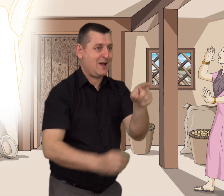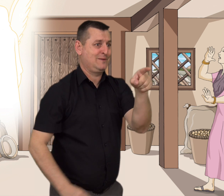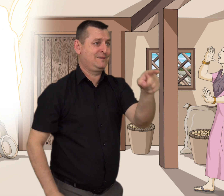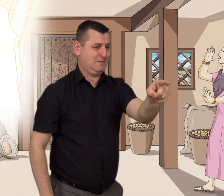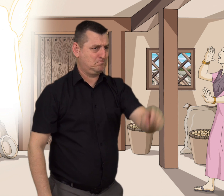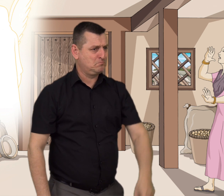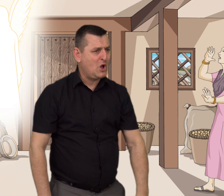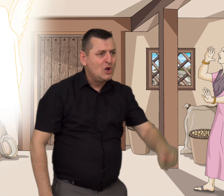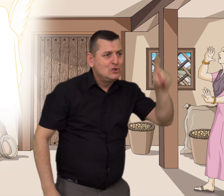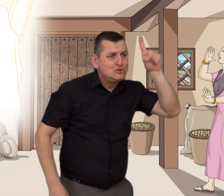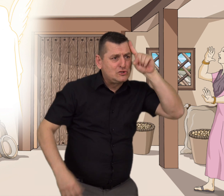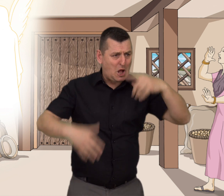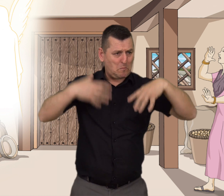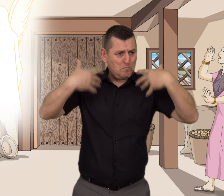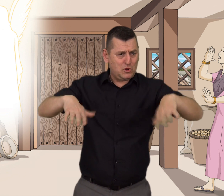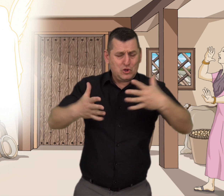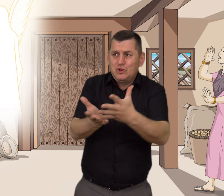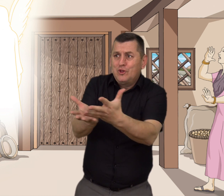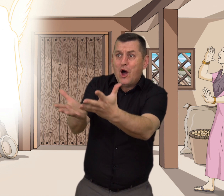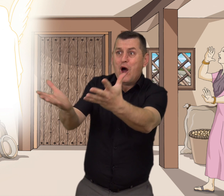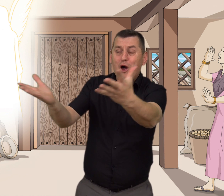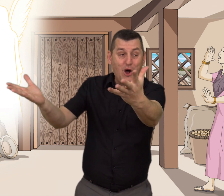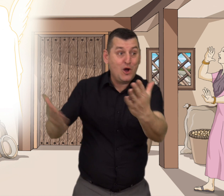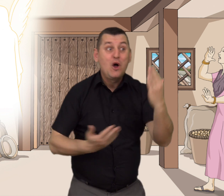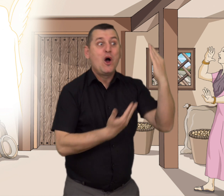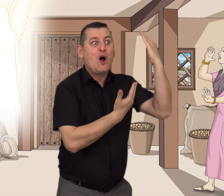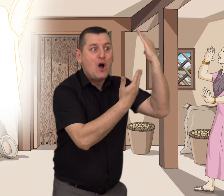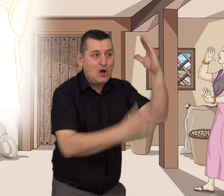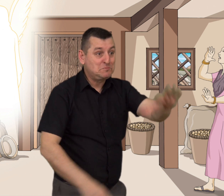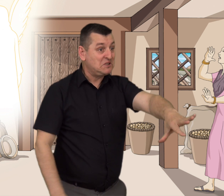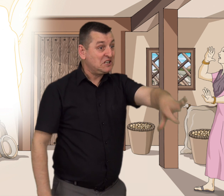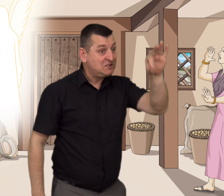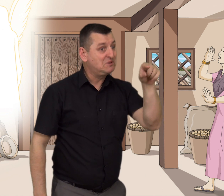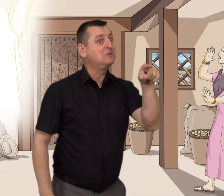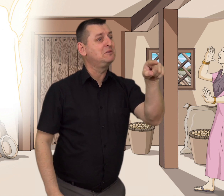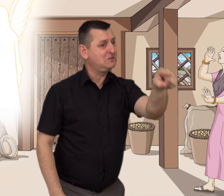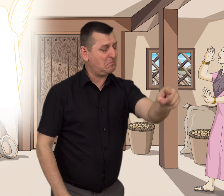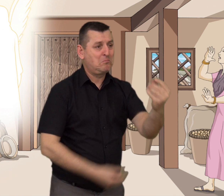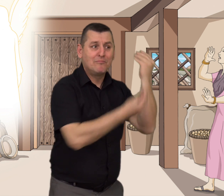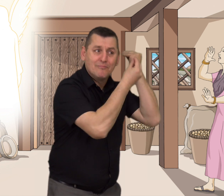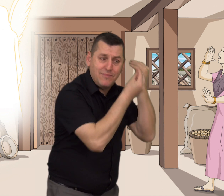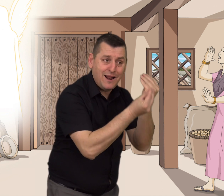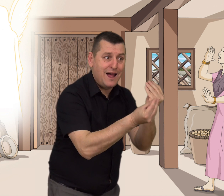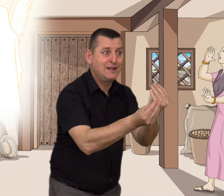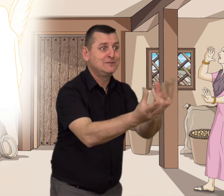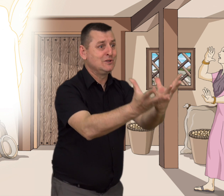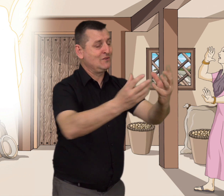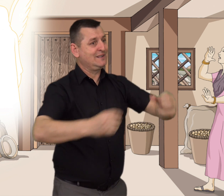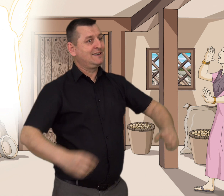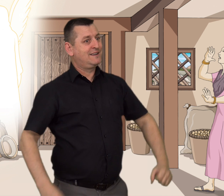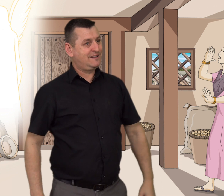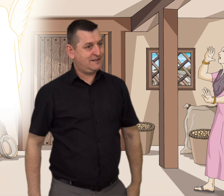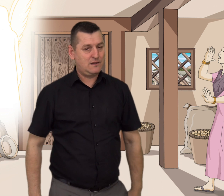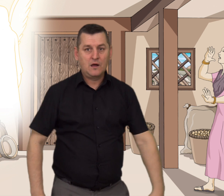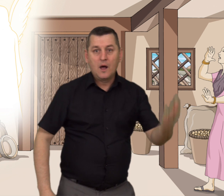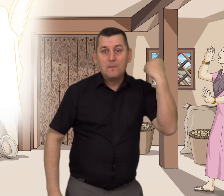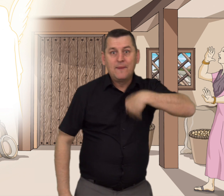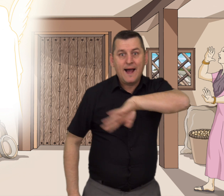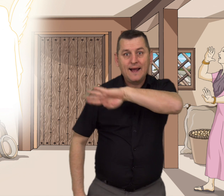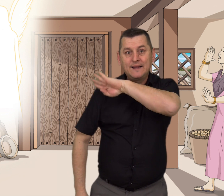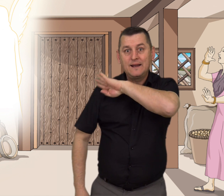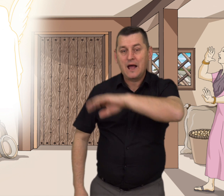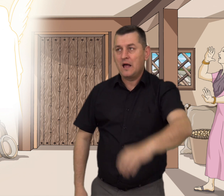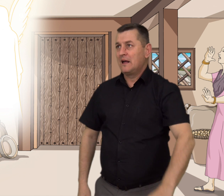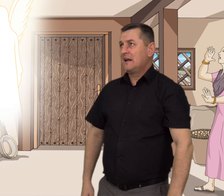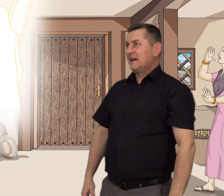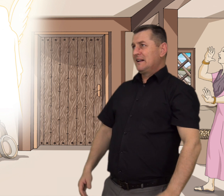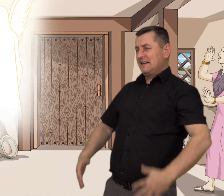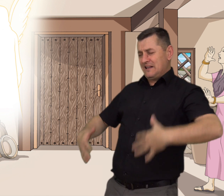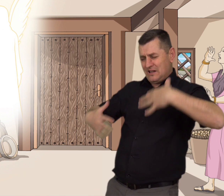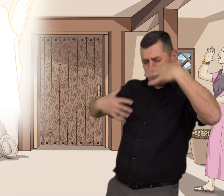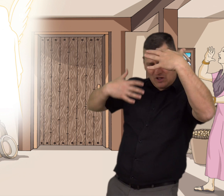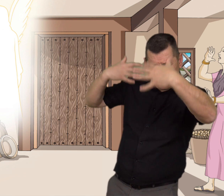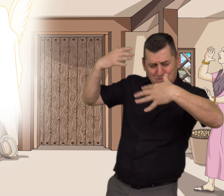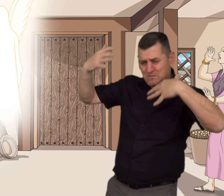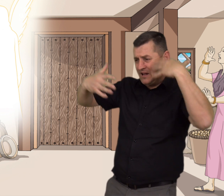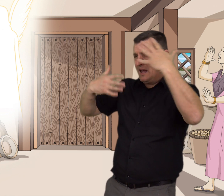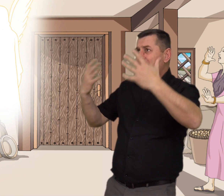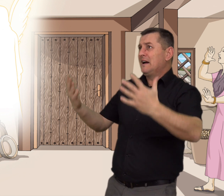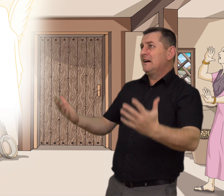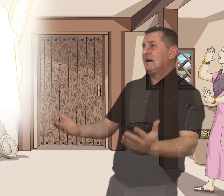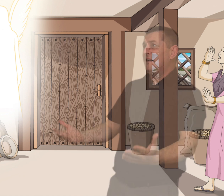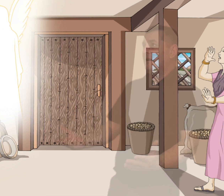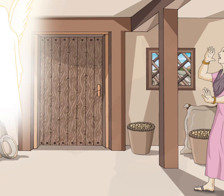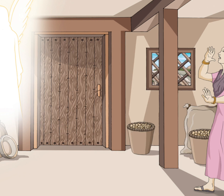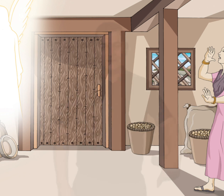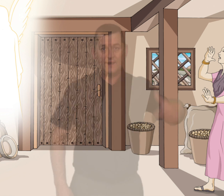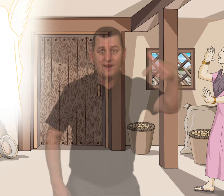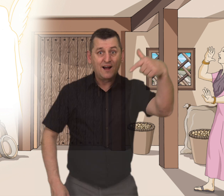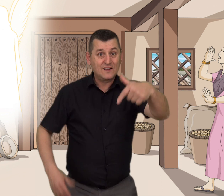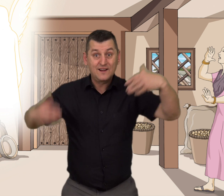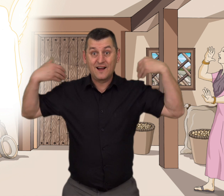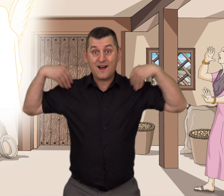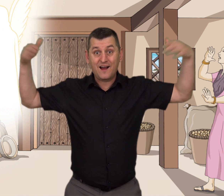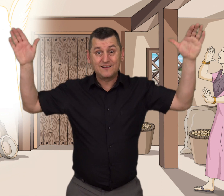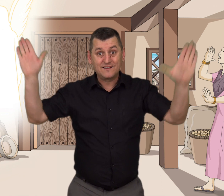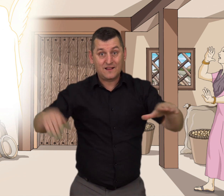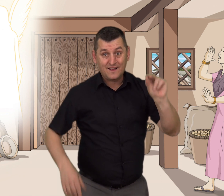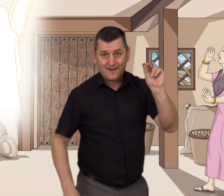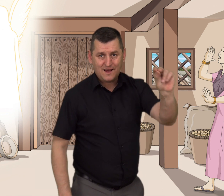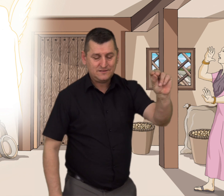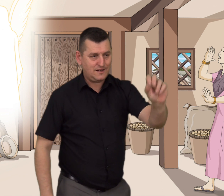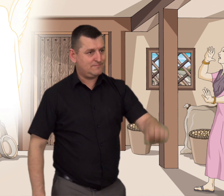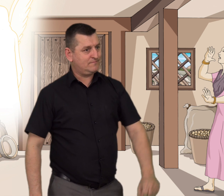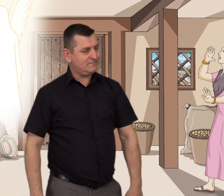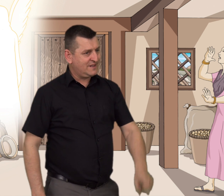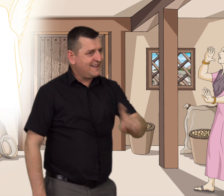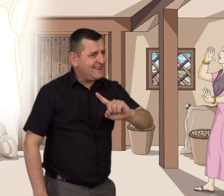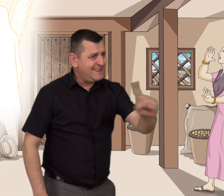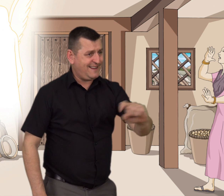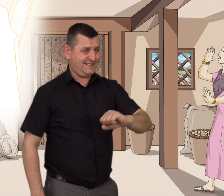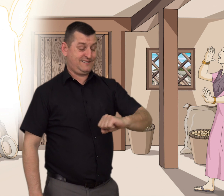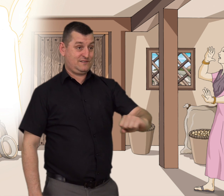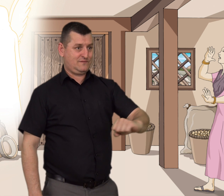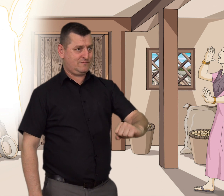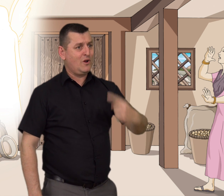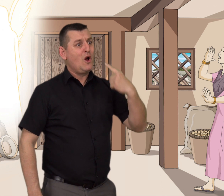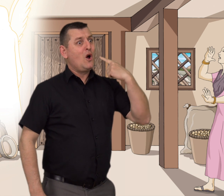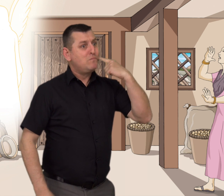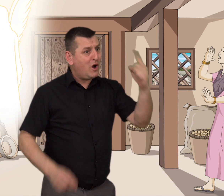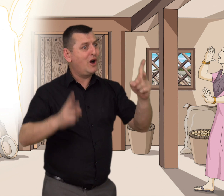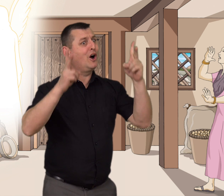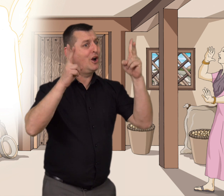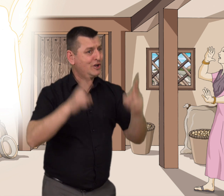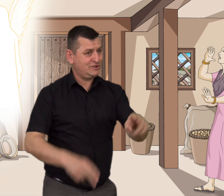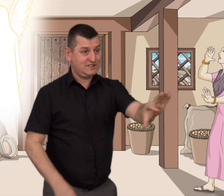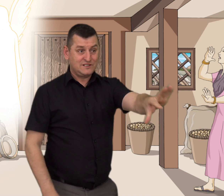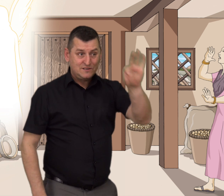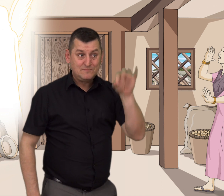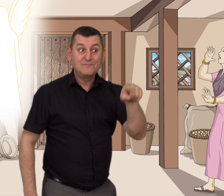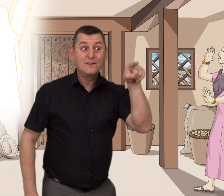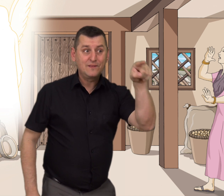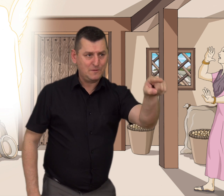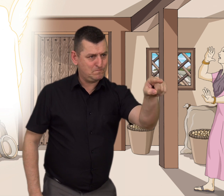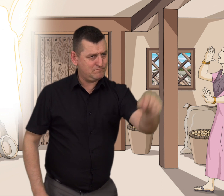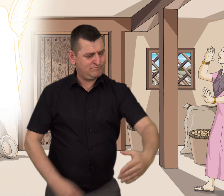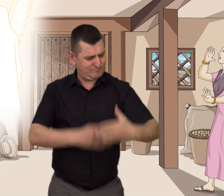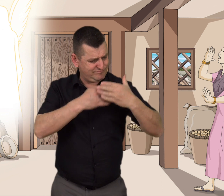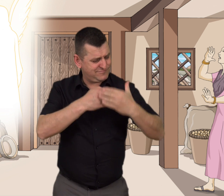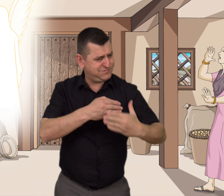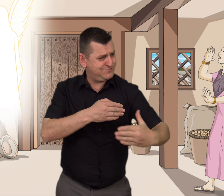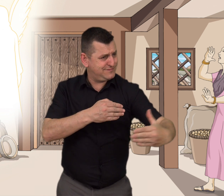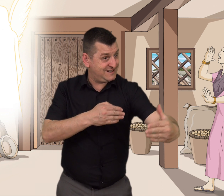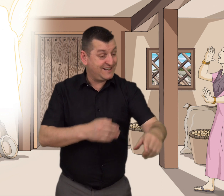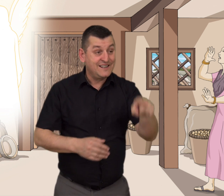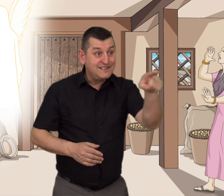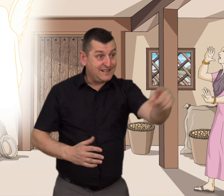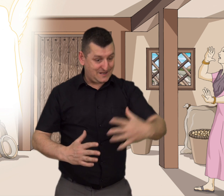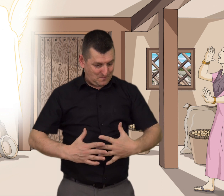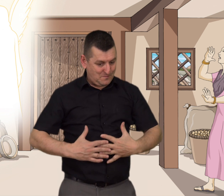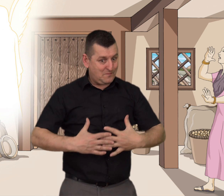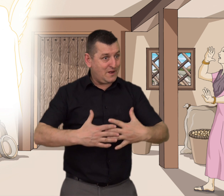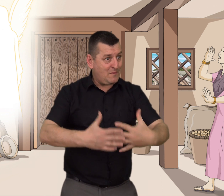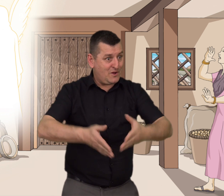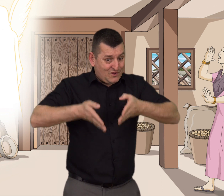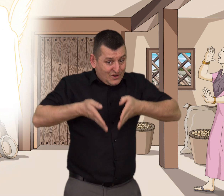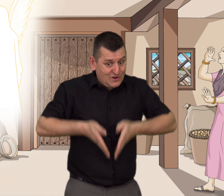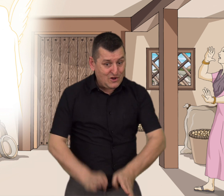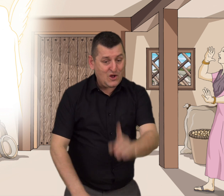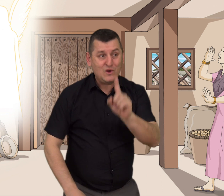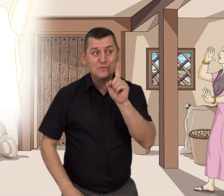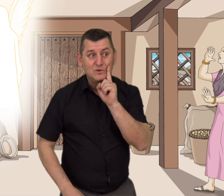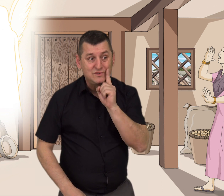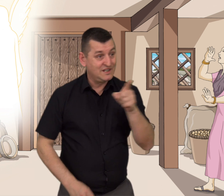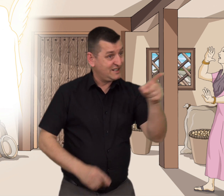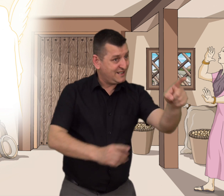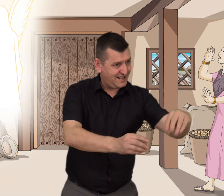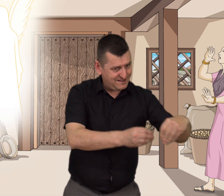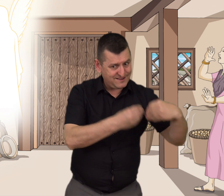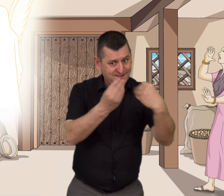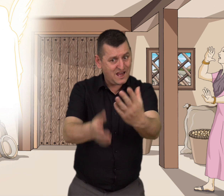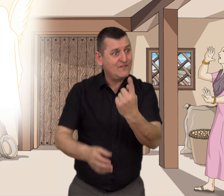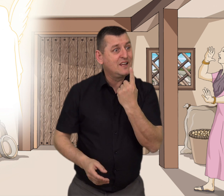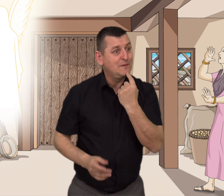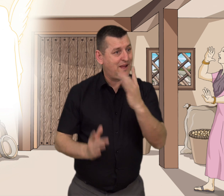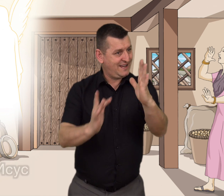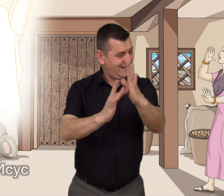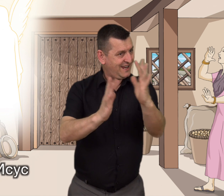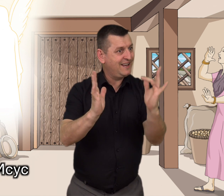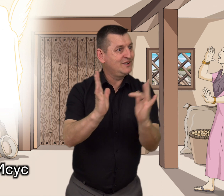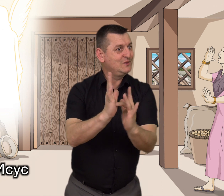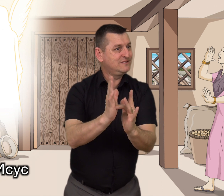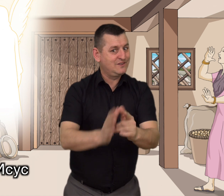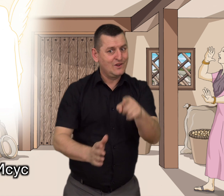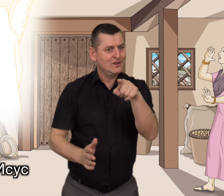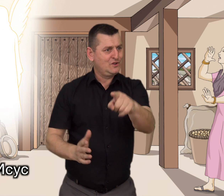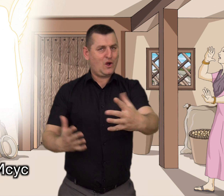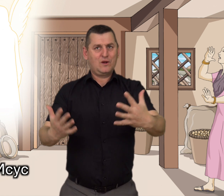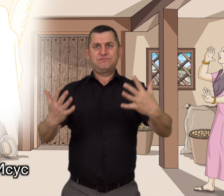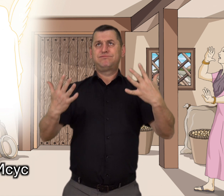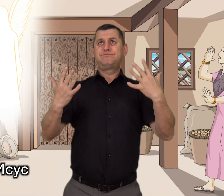Mary was greatly troubled at his words and wondered what kind of greeting this might be. So the angel told her, “Do not be afraid, Mary, for you have found favor with God.